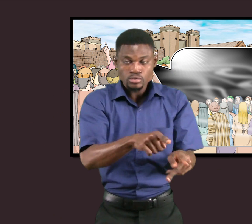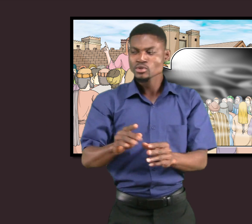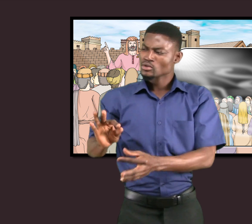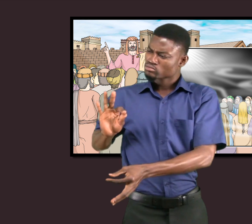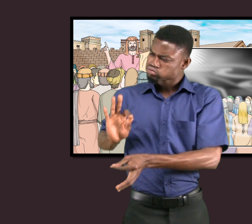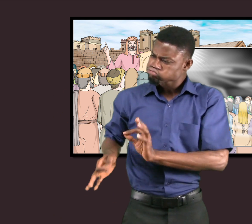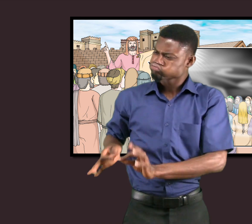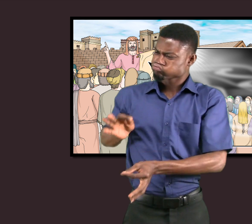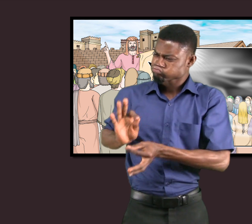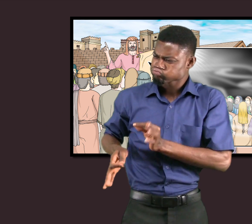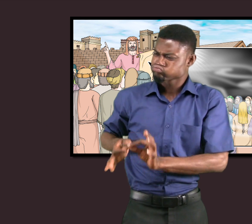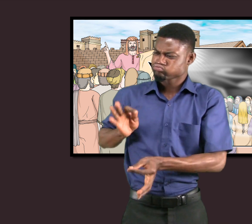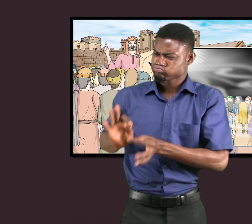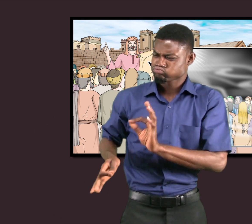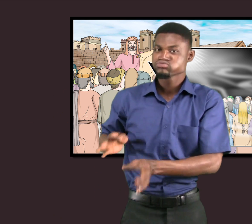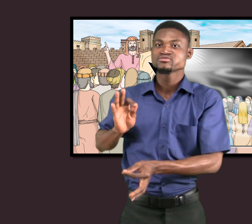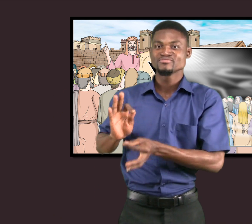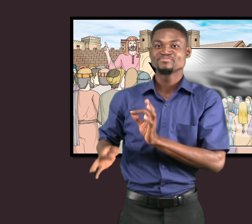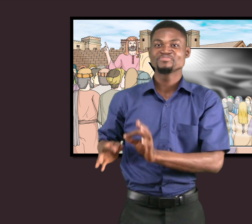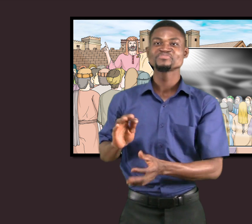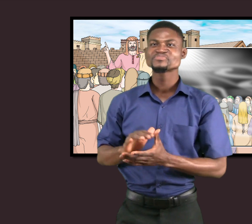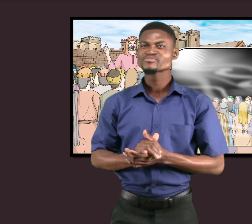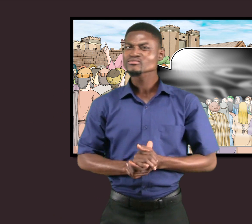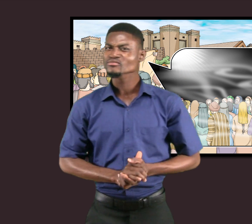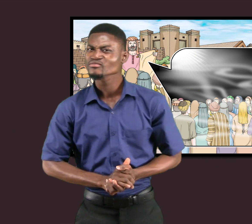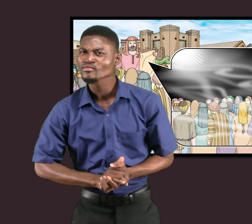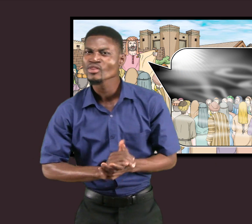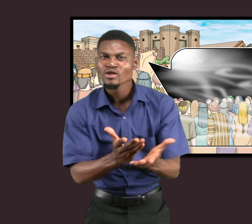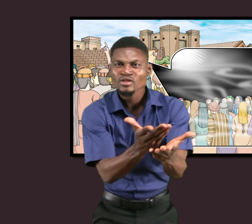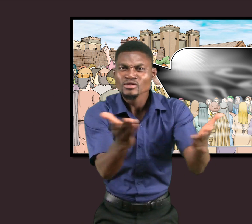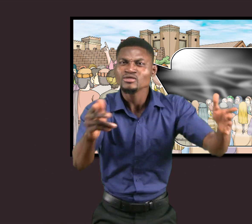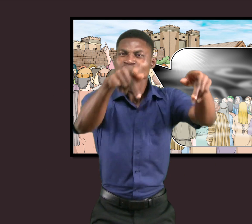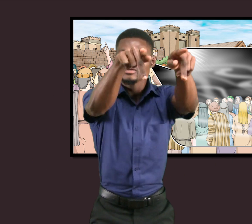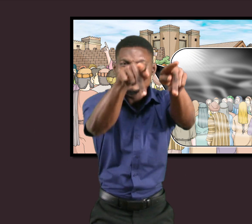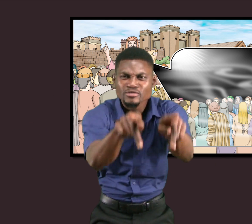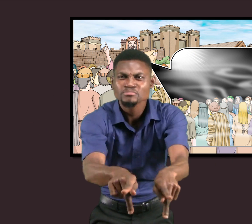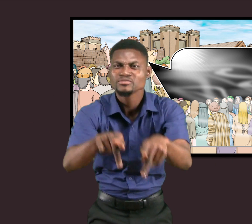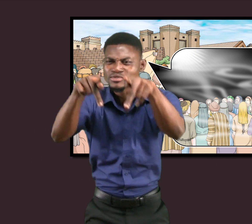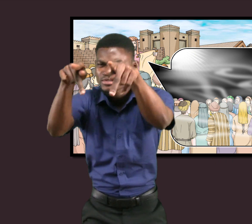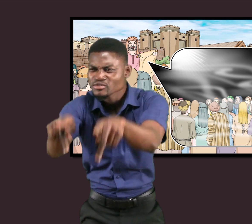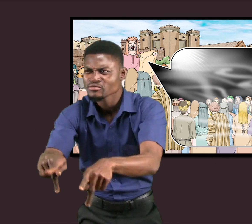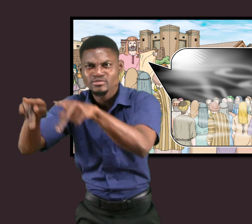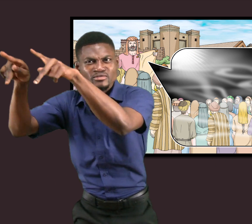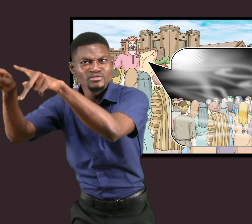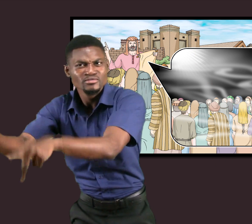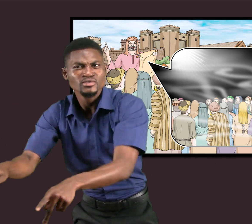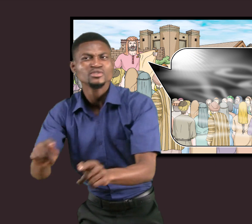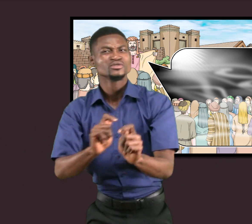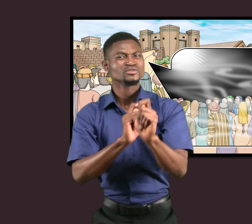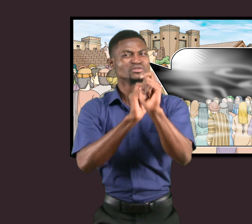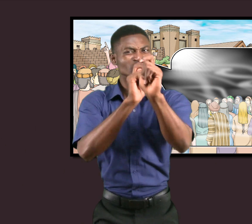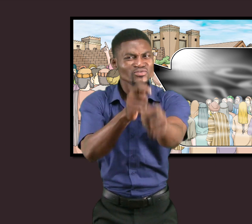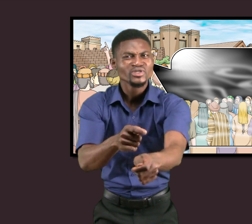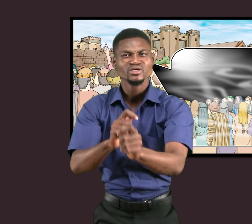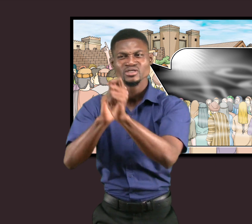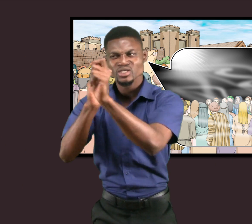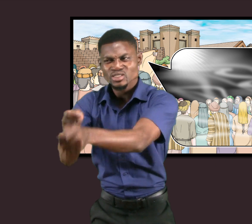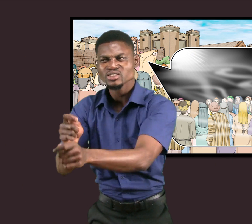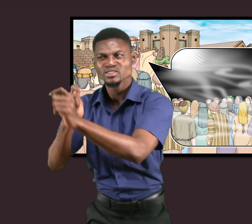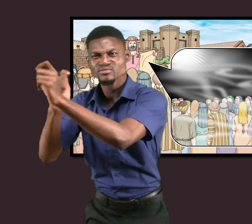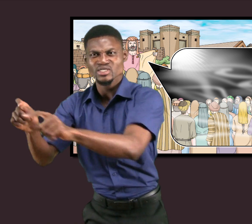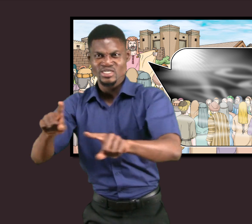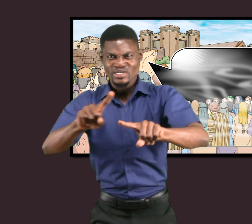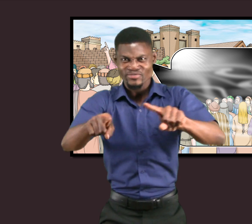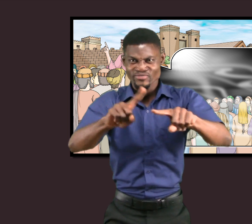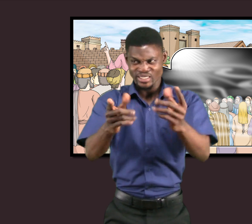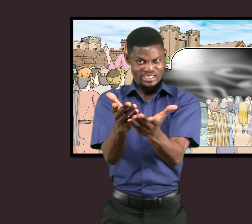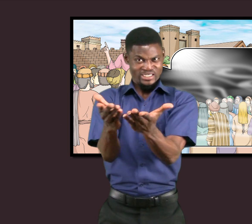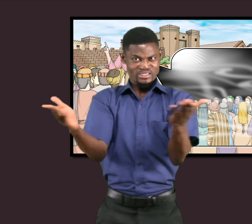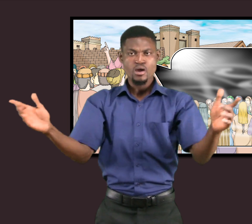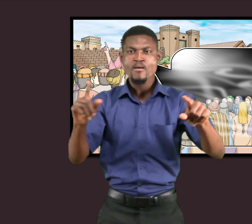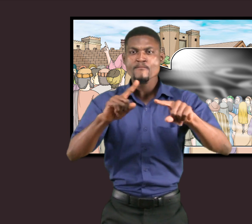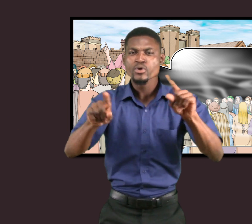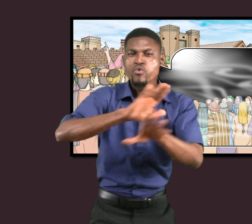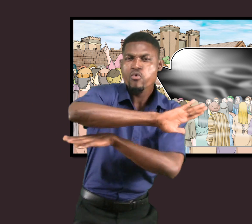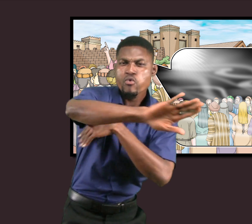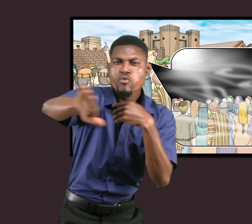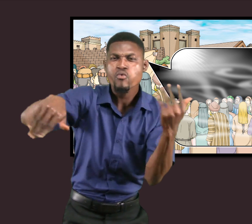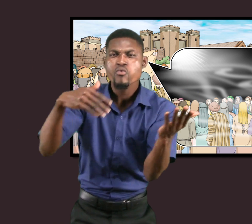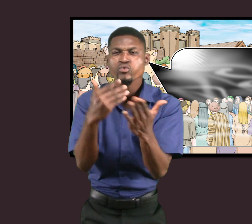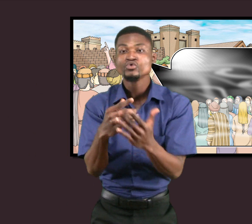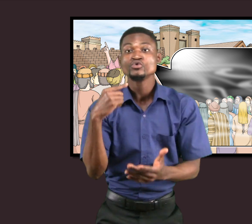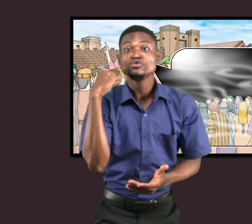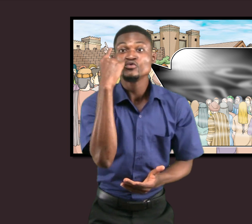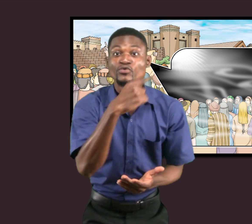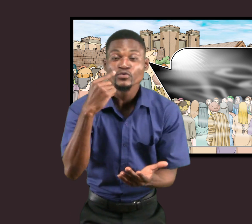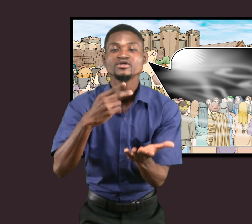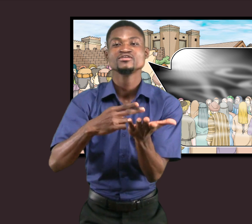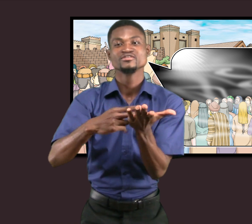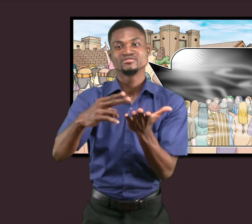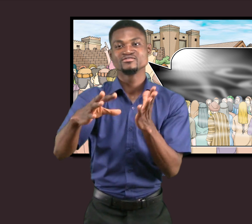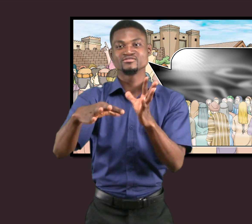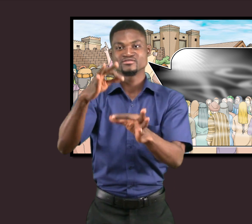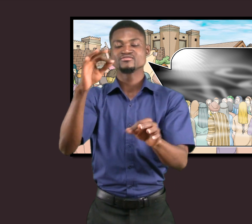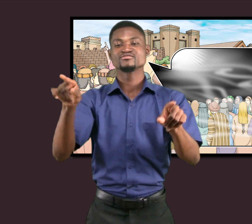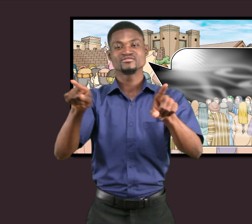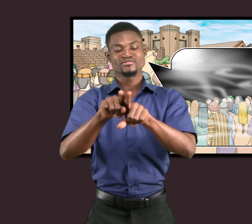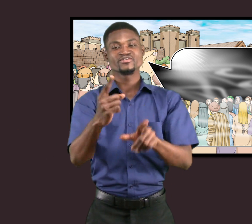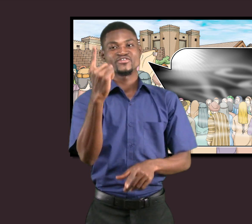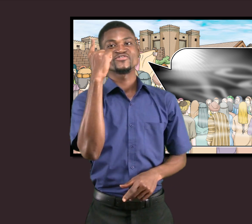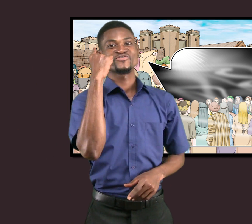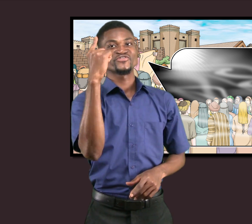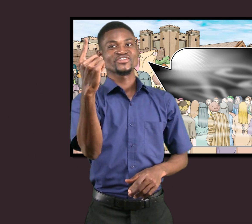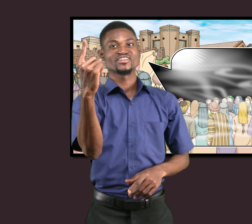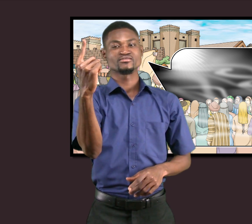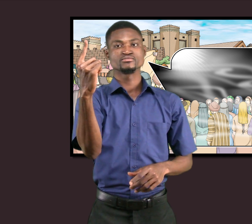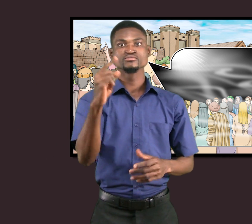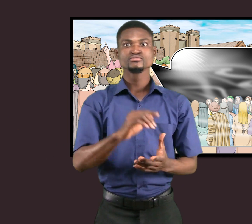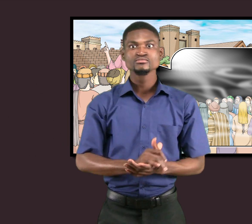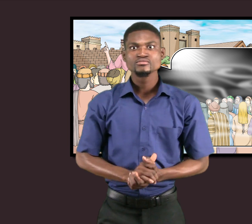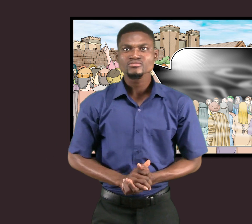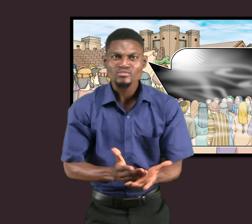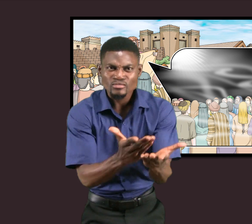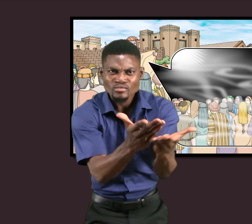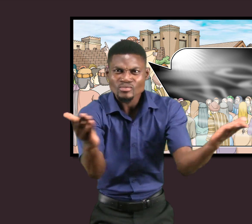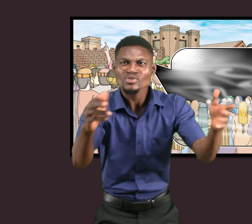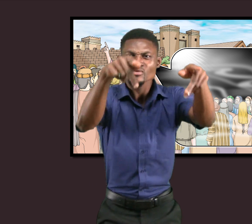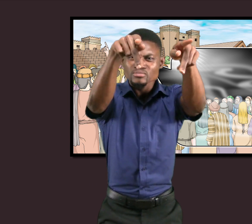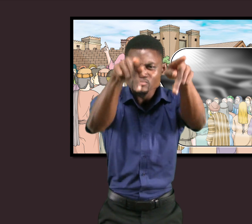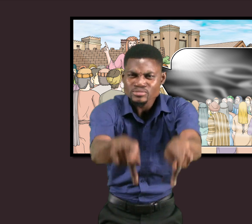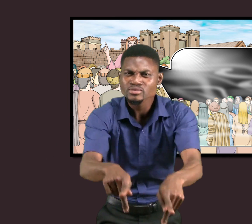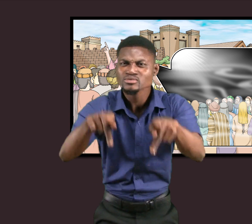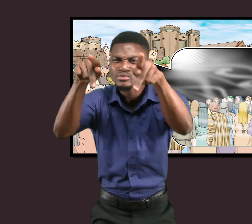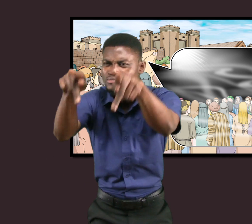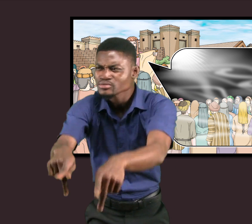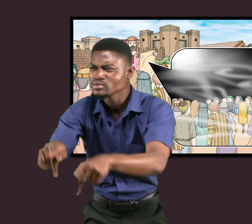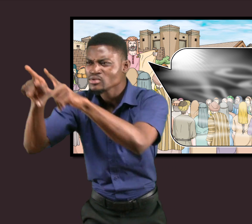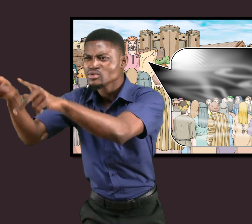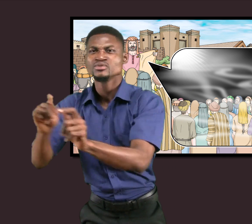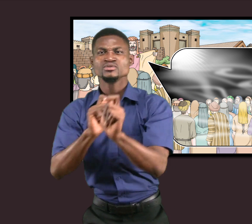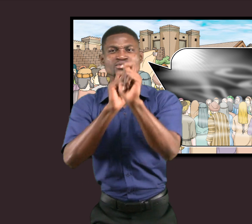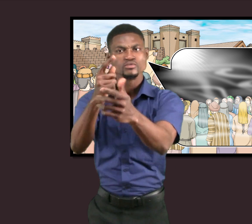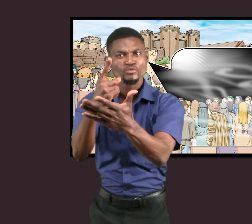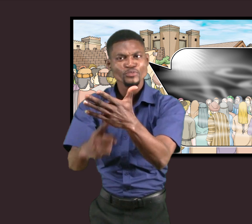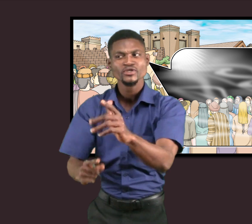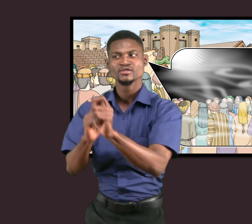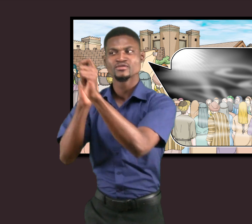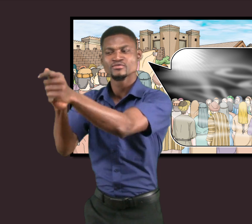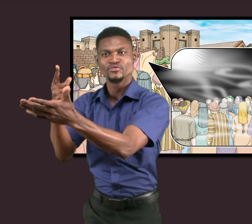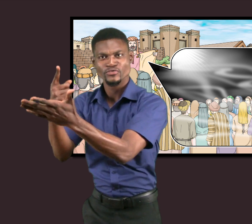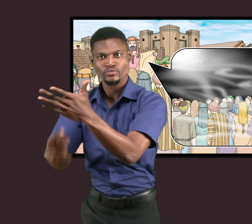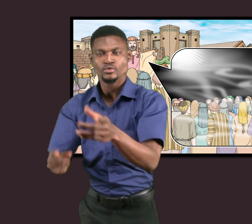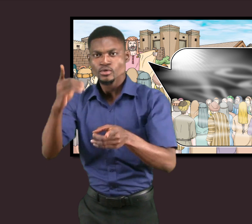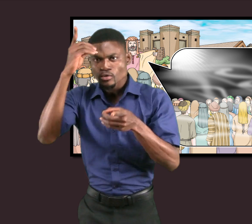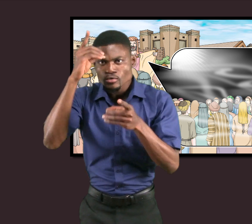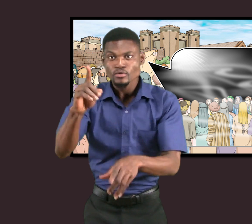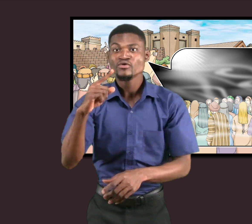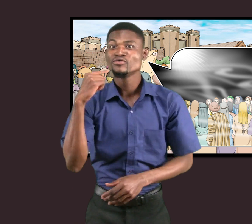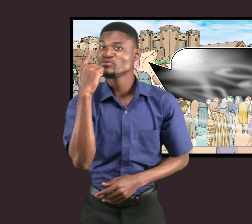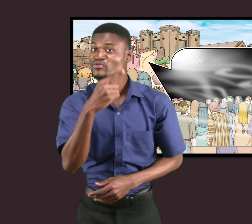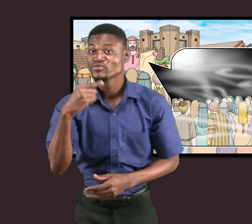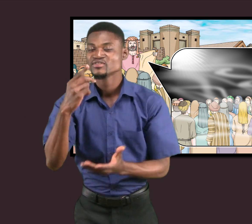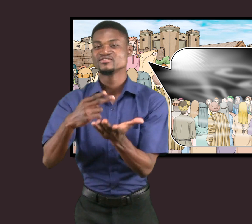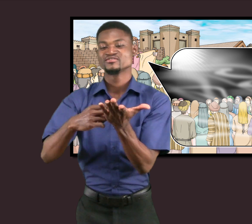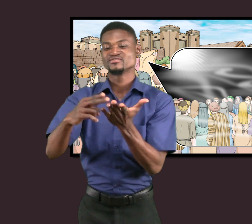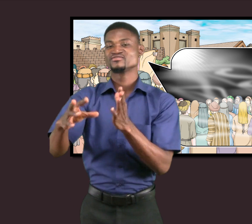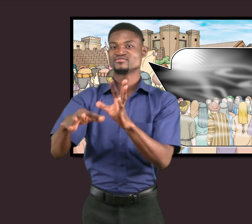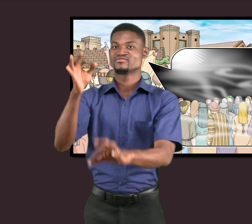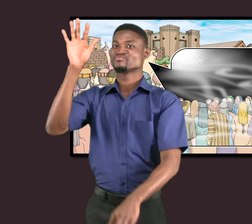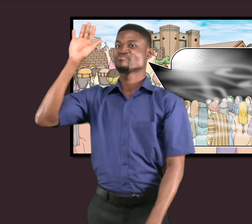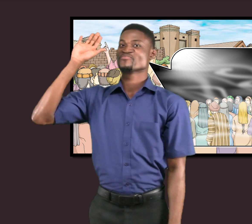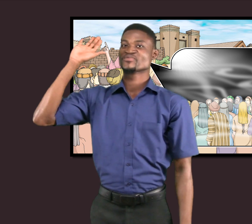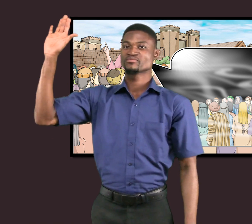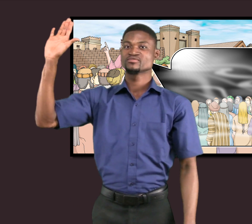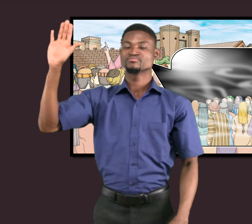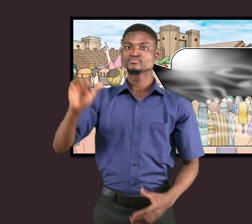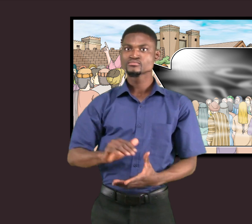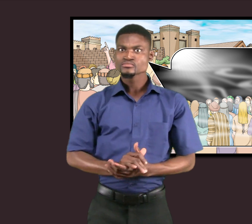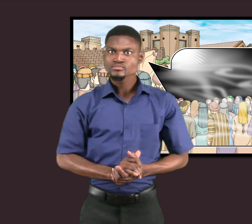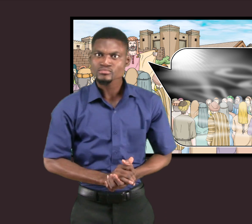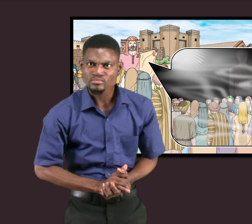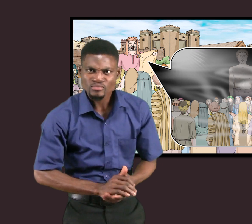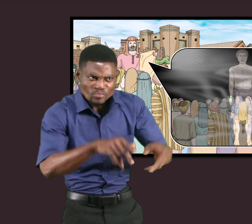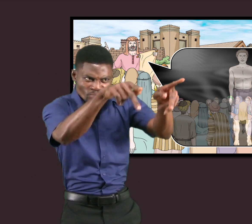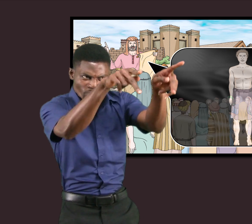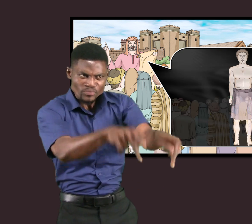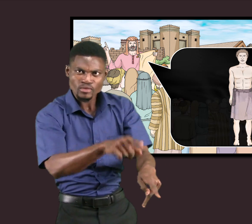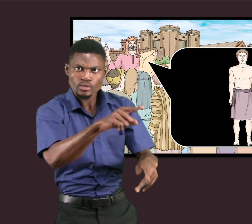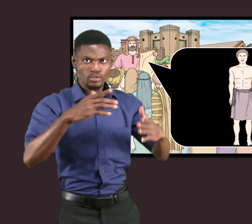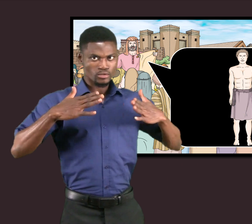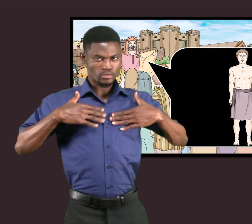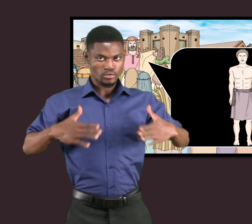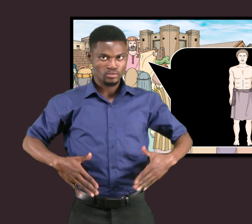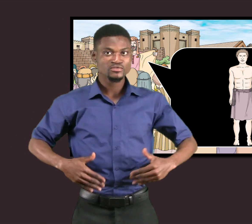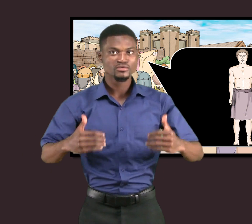All these are the work of one and the same Spirit, who apportions them to each one as He determines.